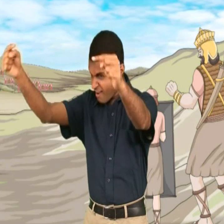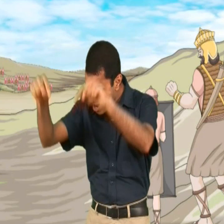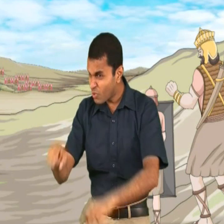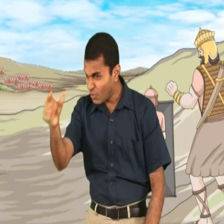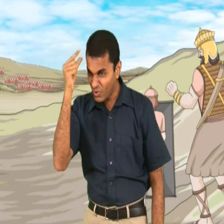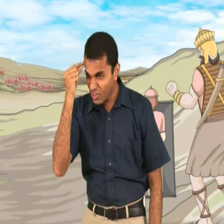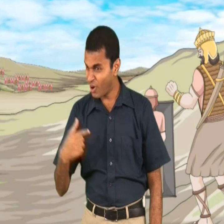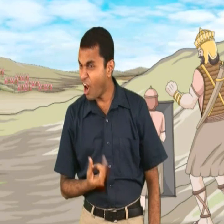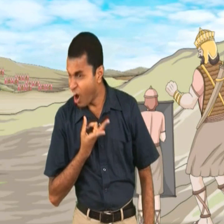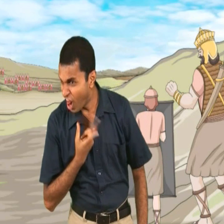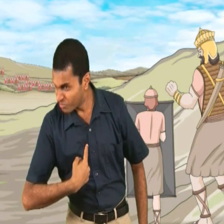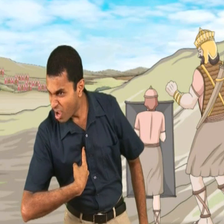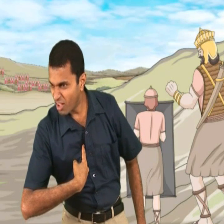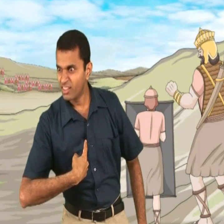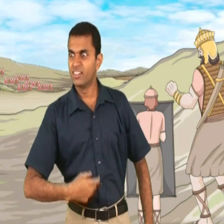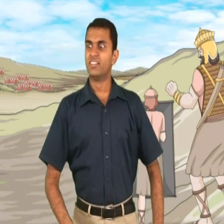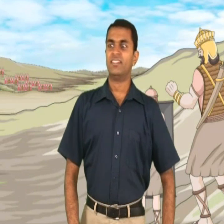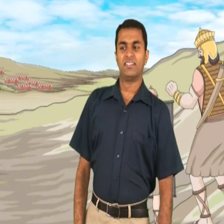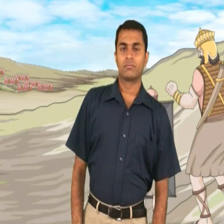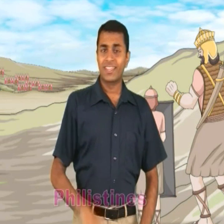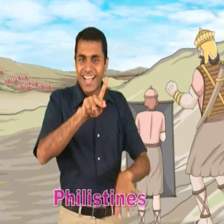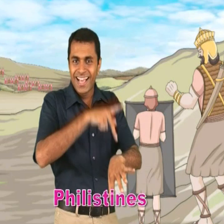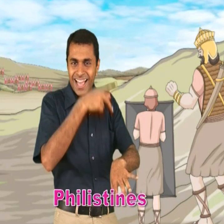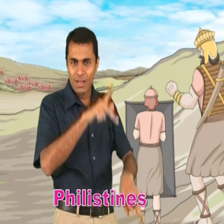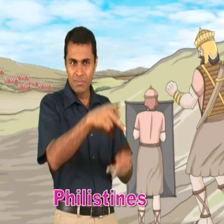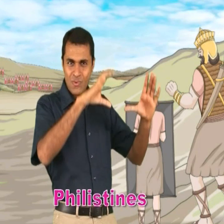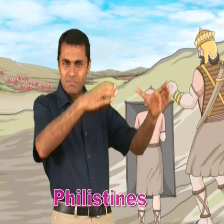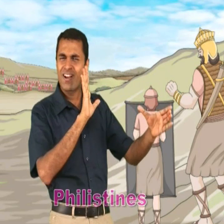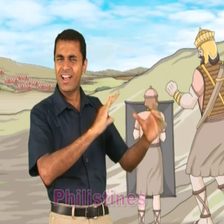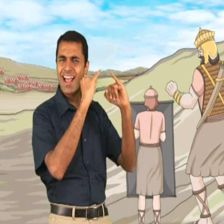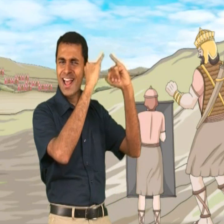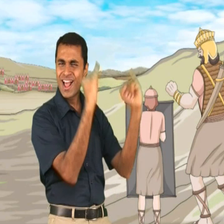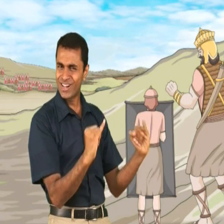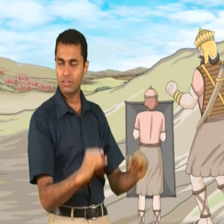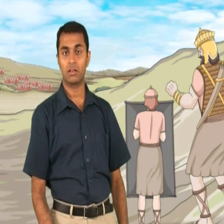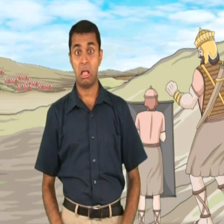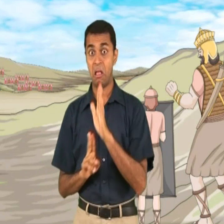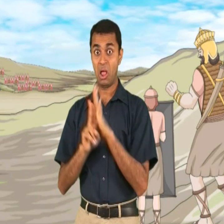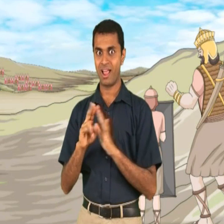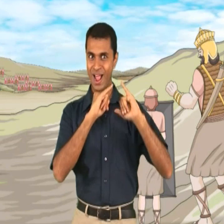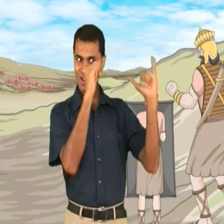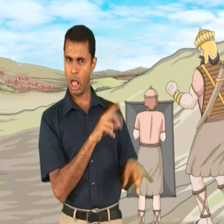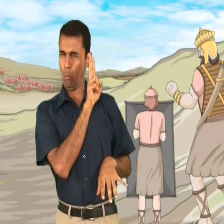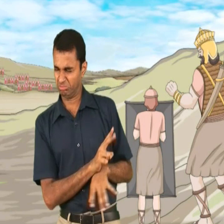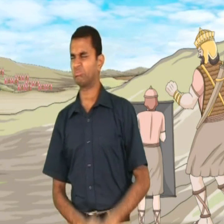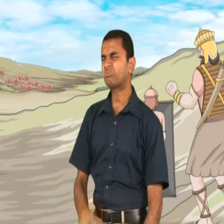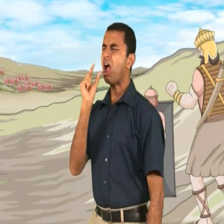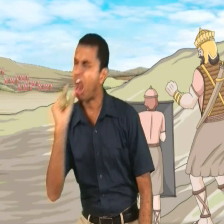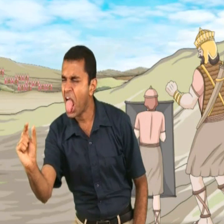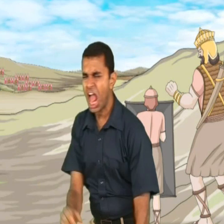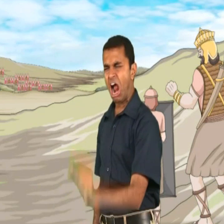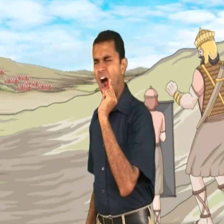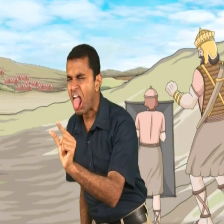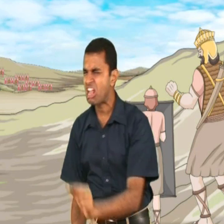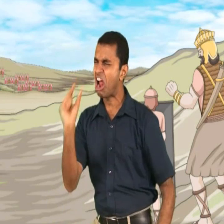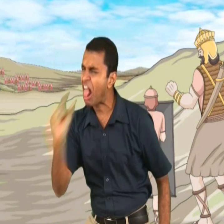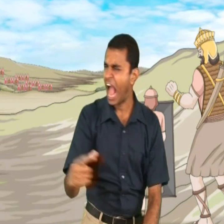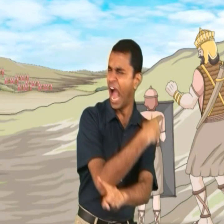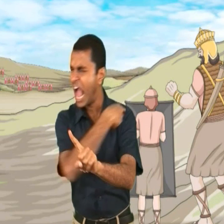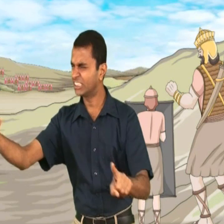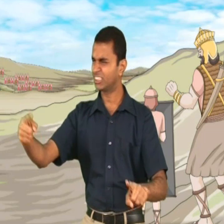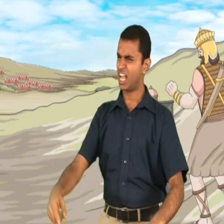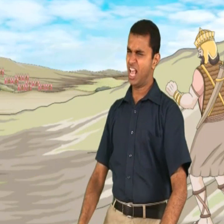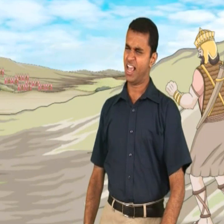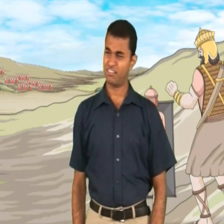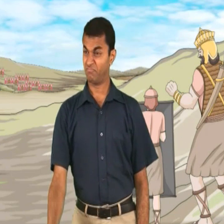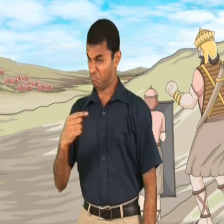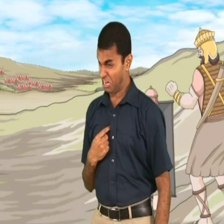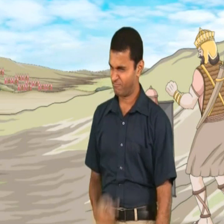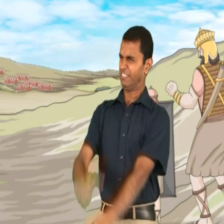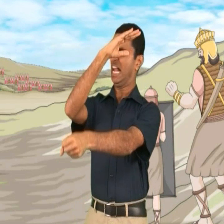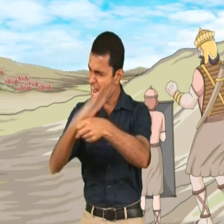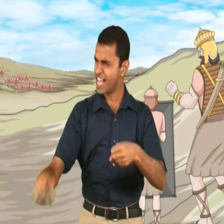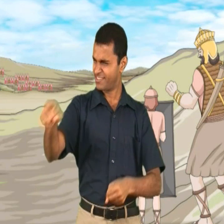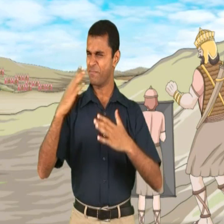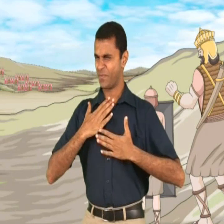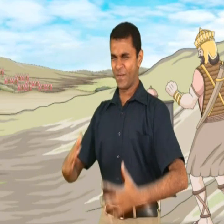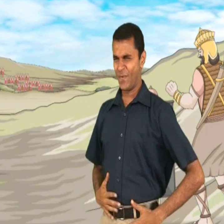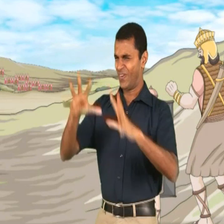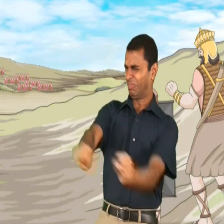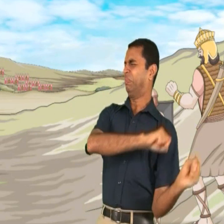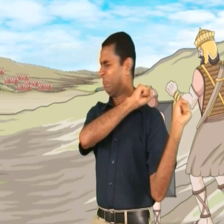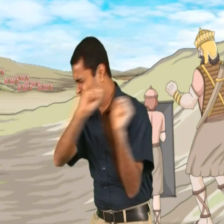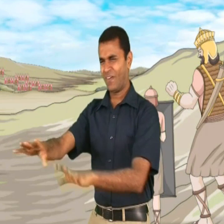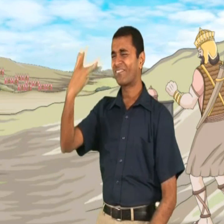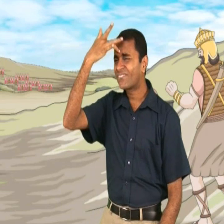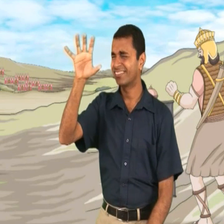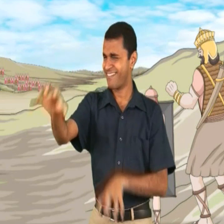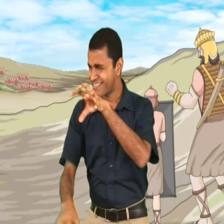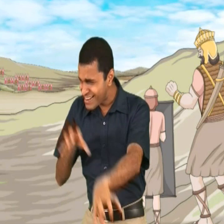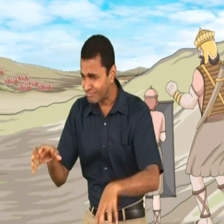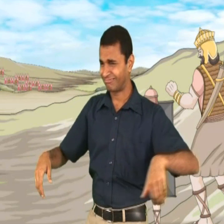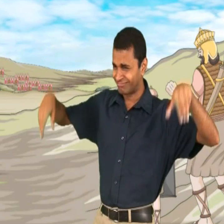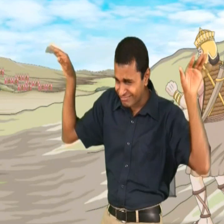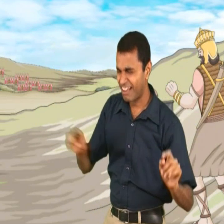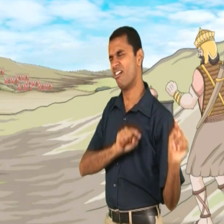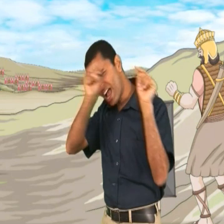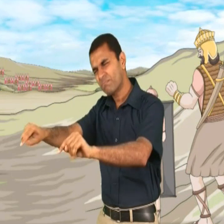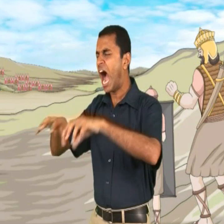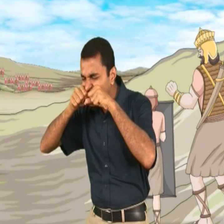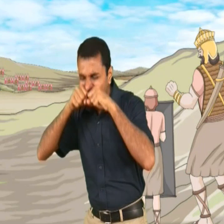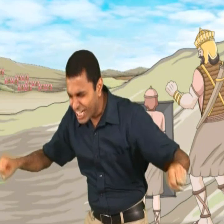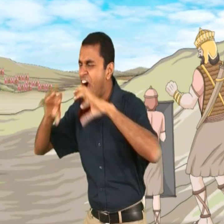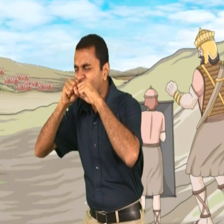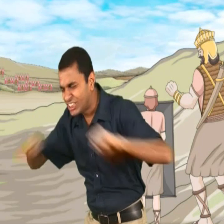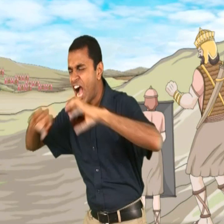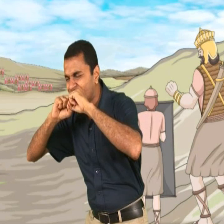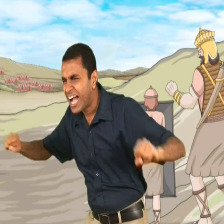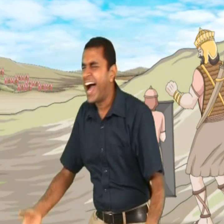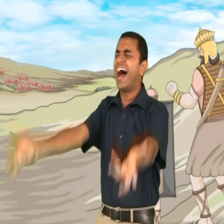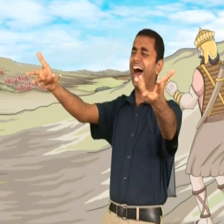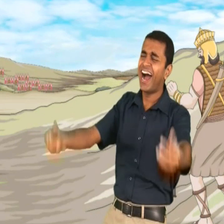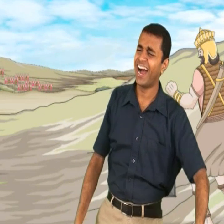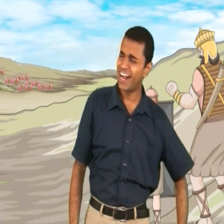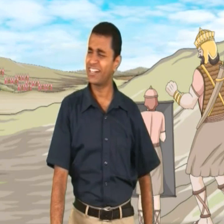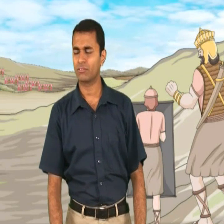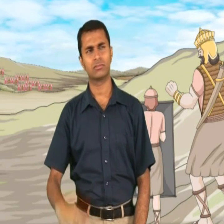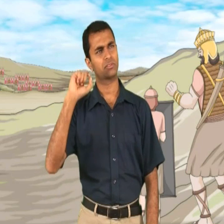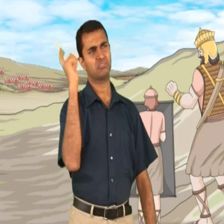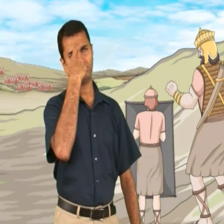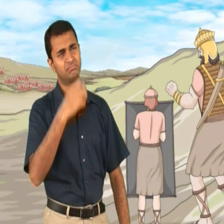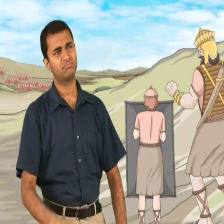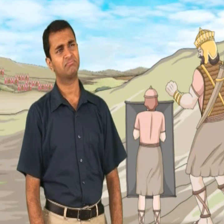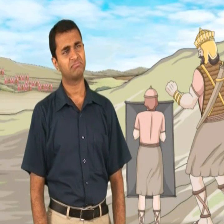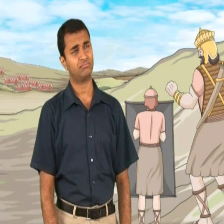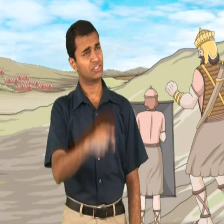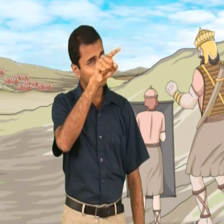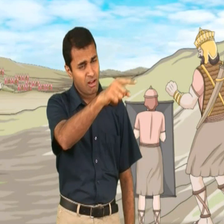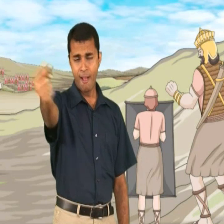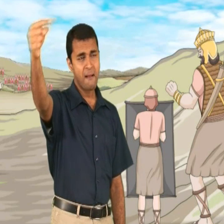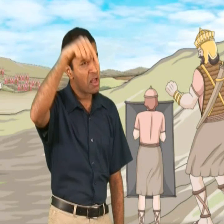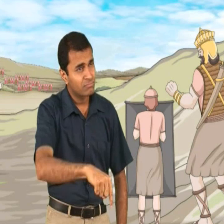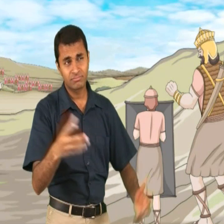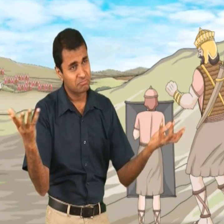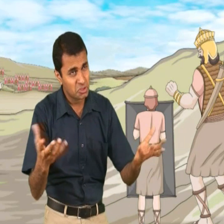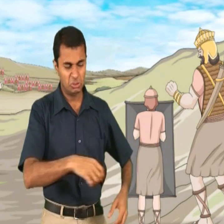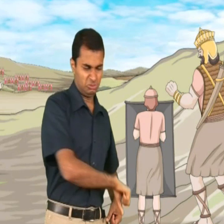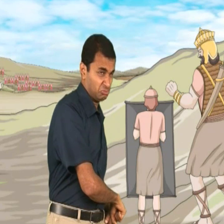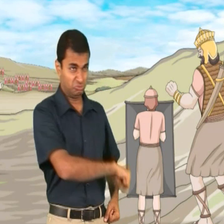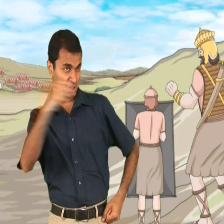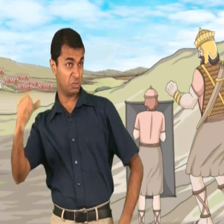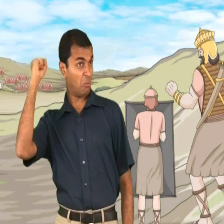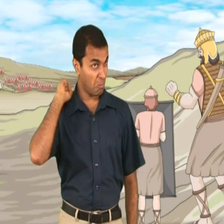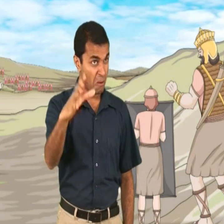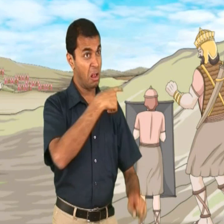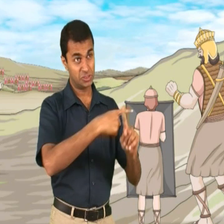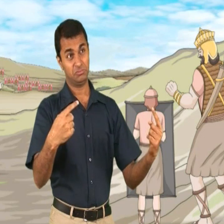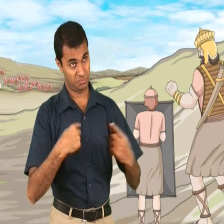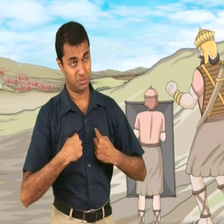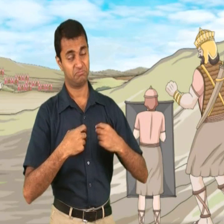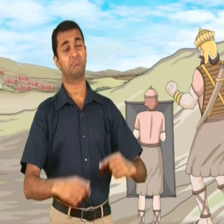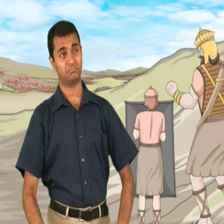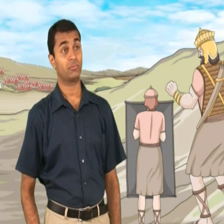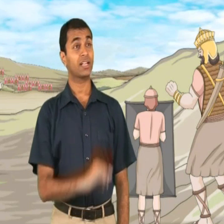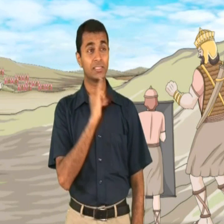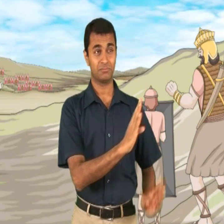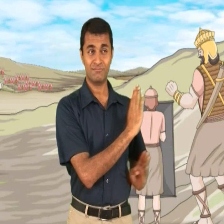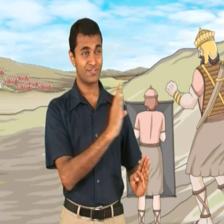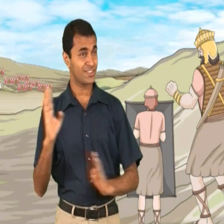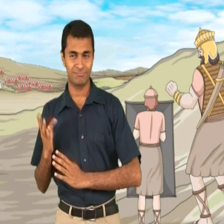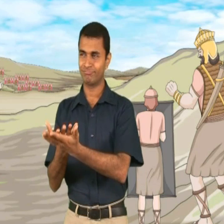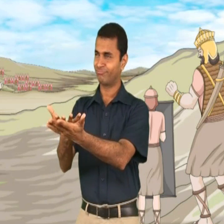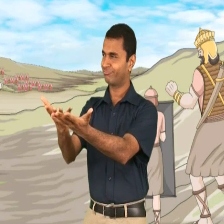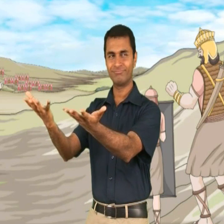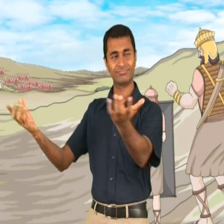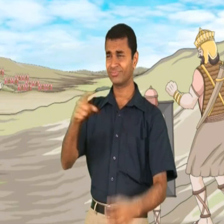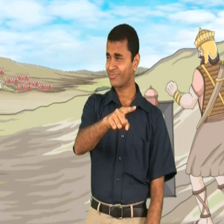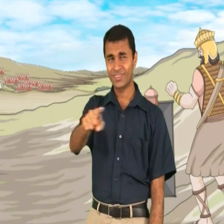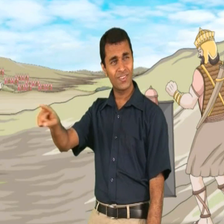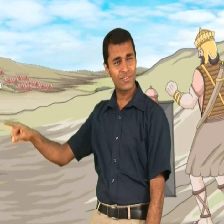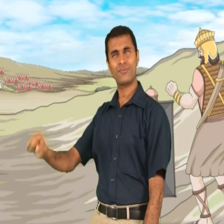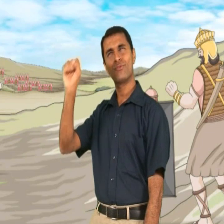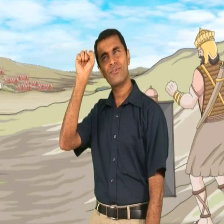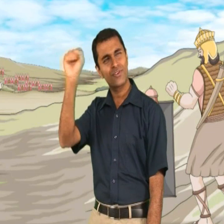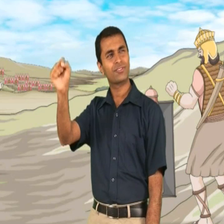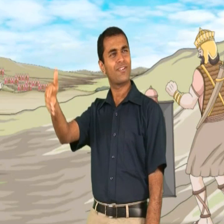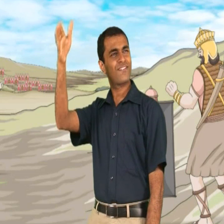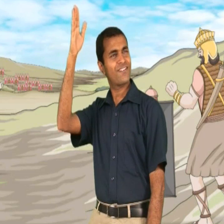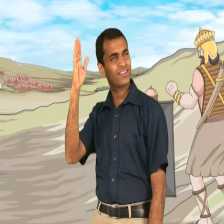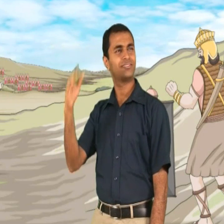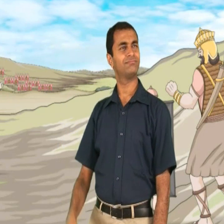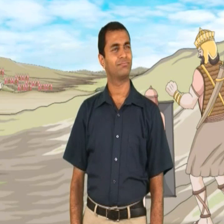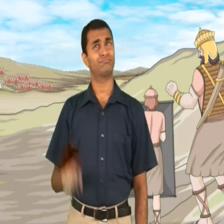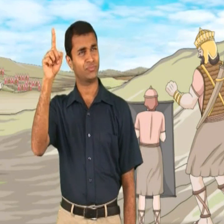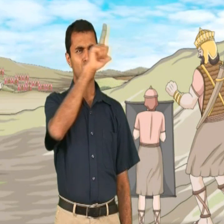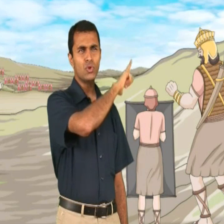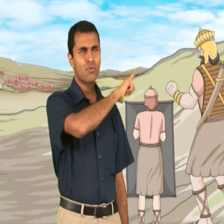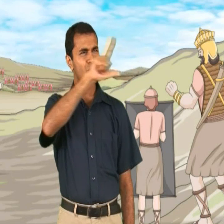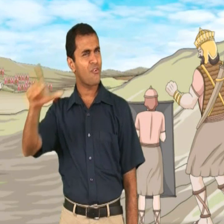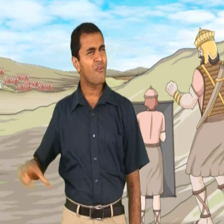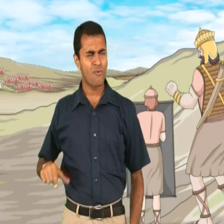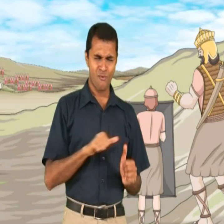But David said to the Philistine, “You come against me with sword and spear and javelin, but I come against you in the name of the LORD of Hosts, the God of the armies of Israel, whom you have defied.